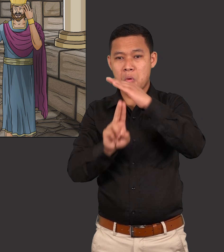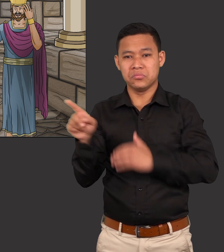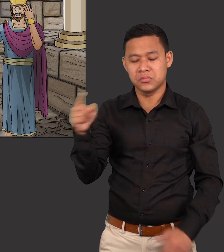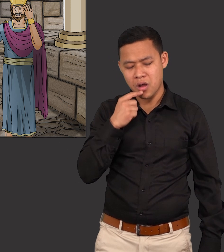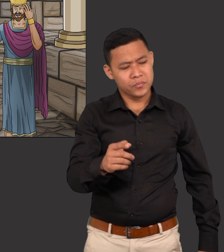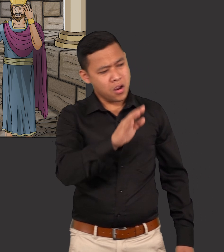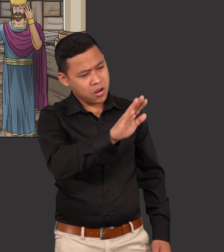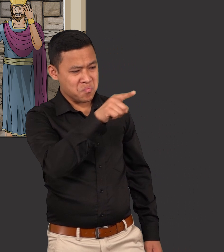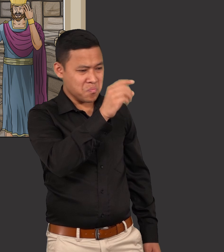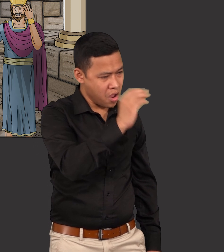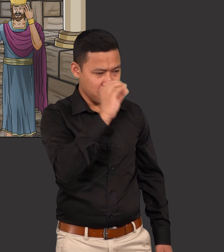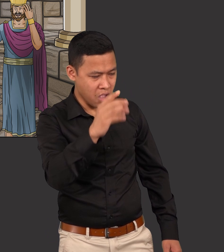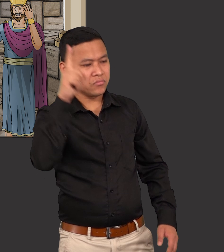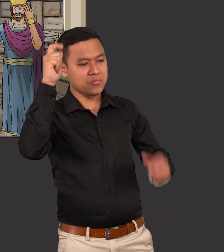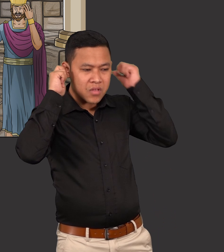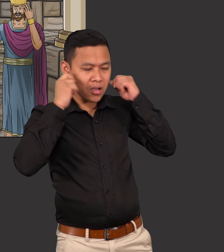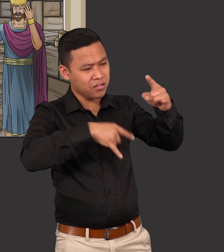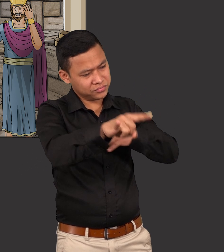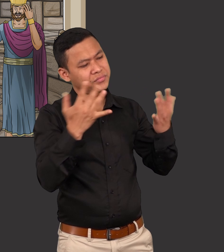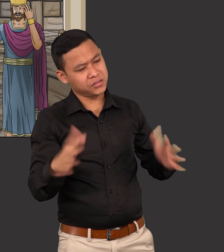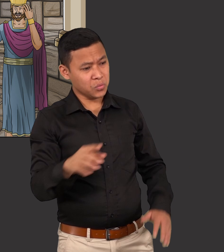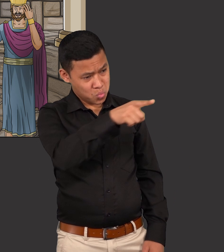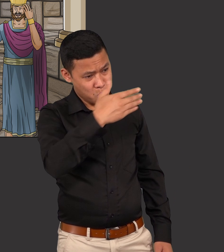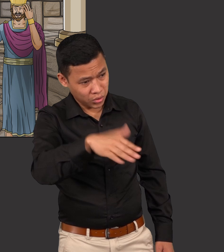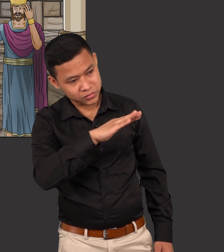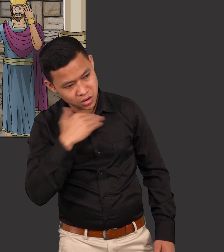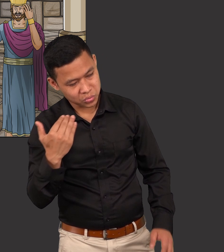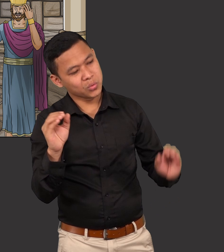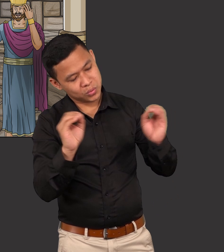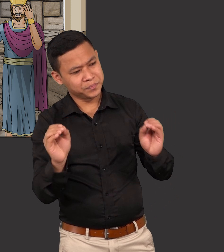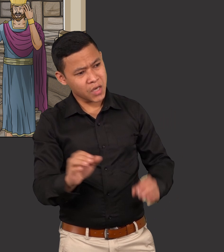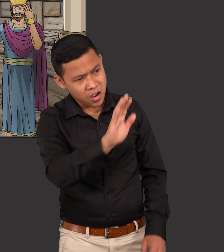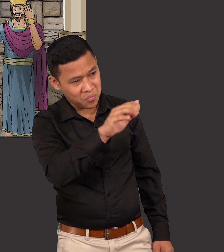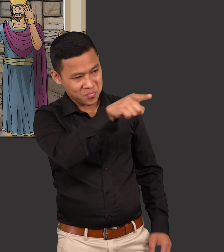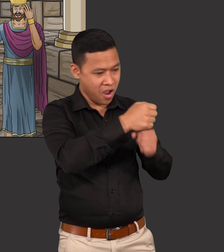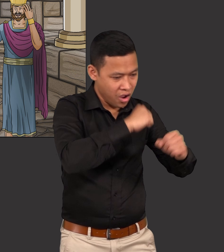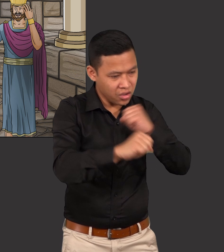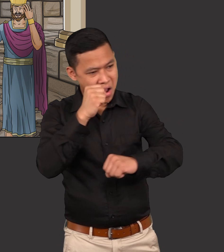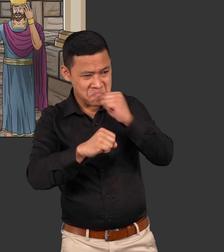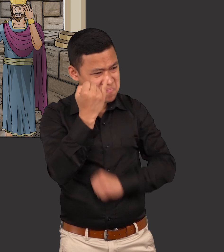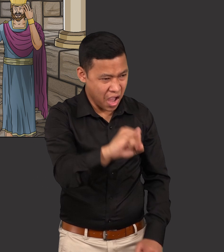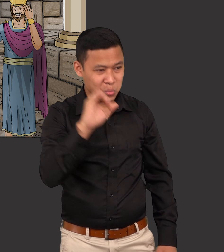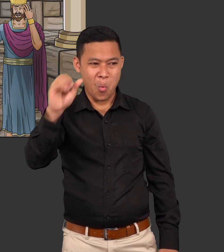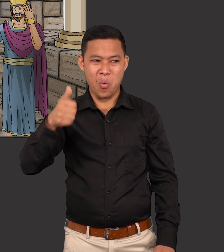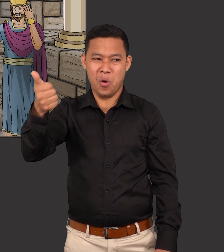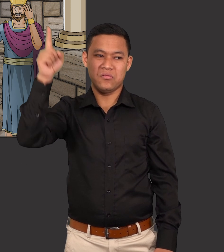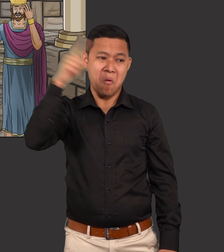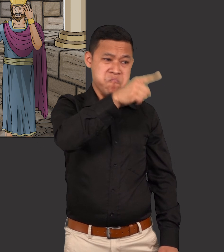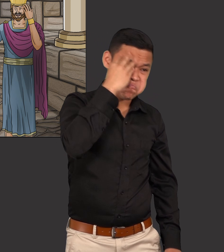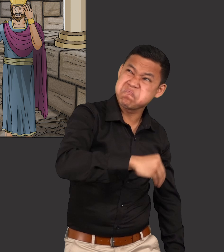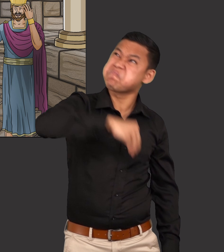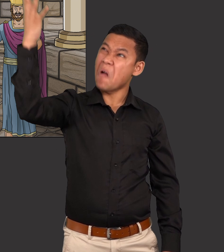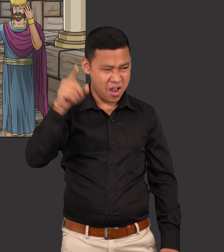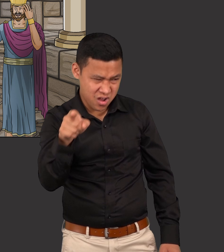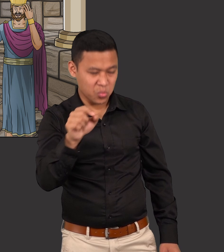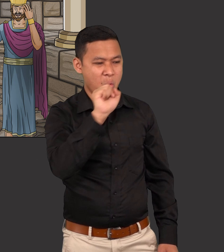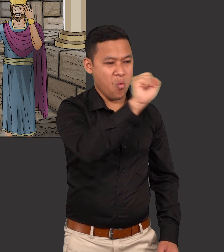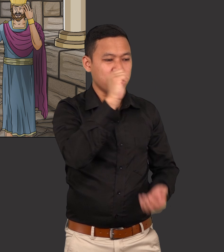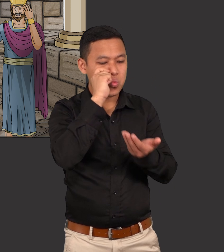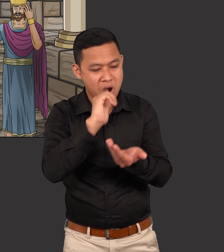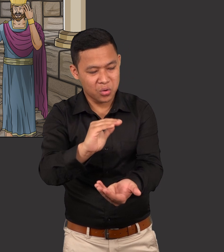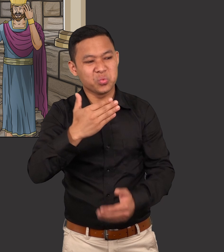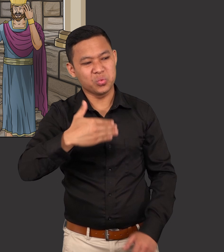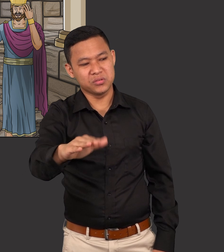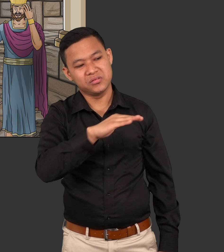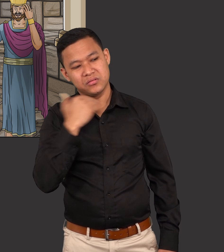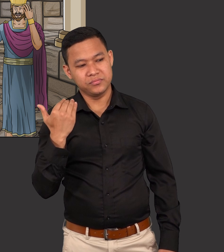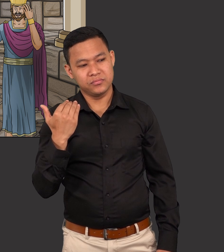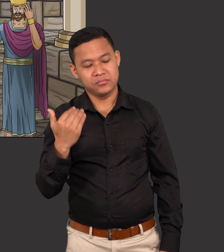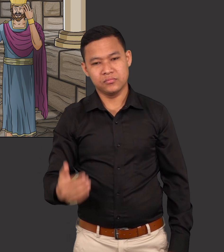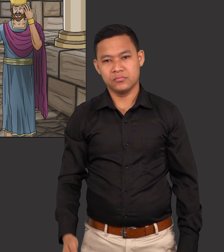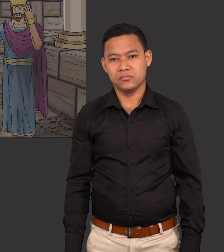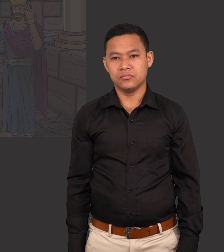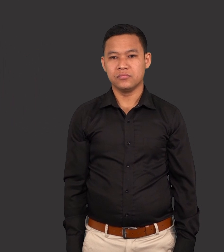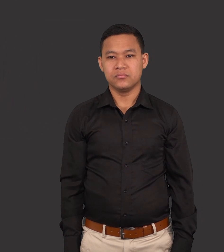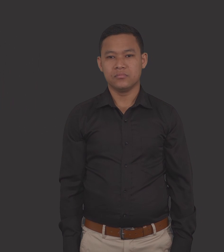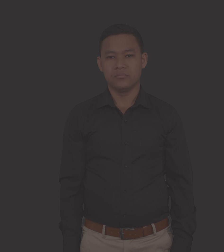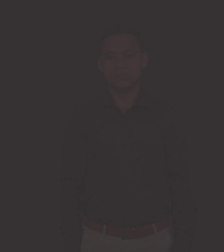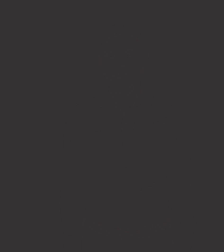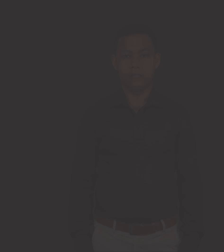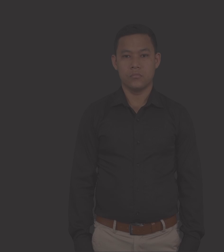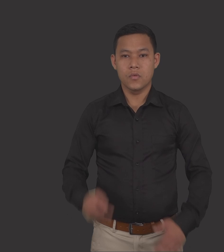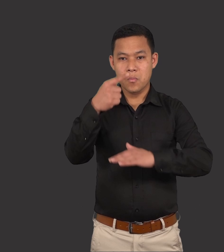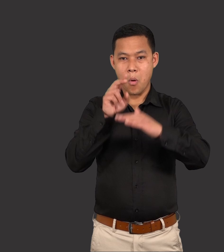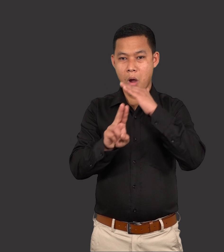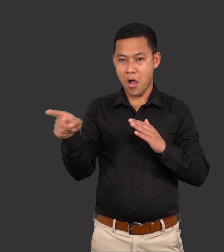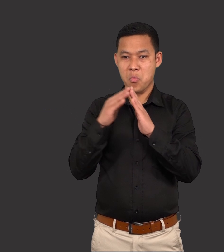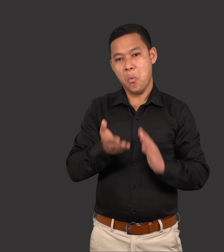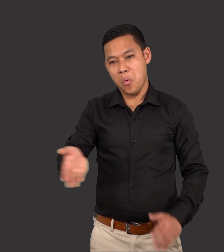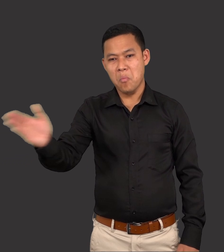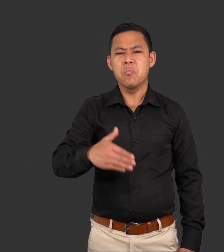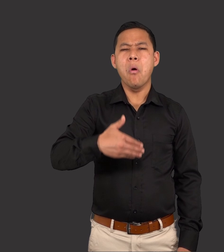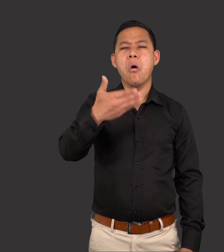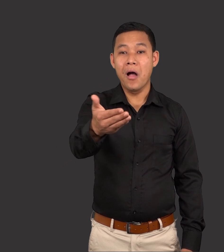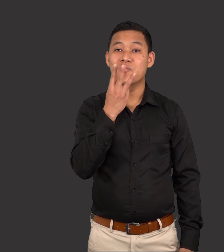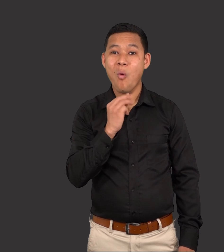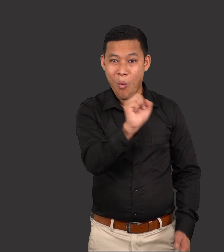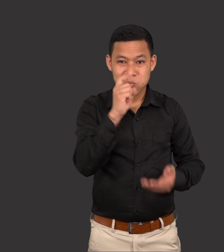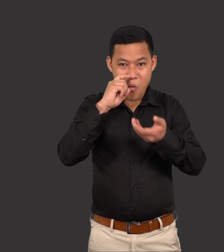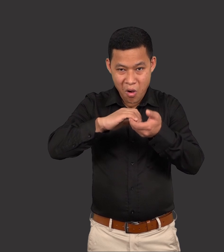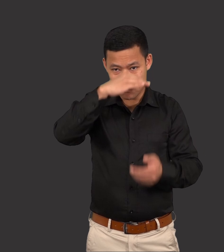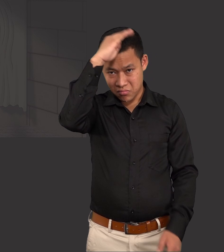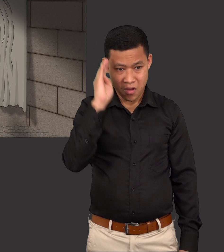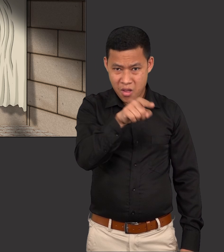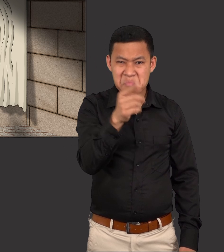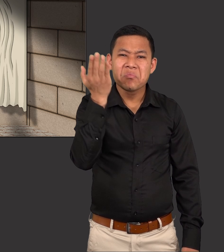“You will not die. Nevertheless, because by this deed you have shown utter contempt for the word of the LORD, the son born to you will surely die.”